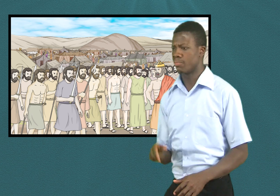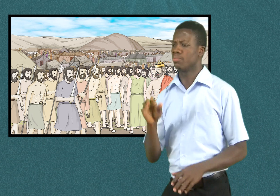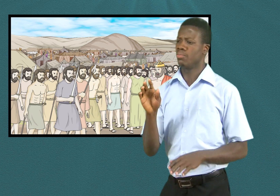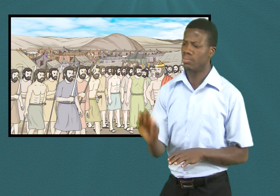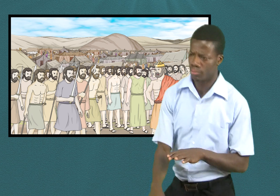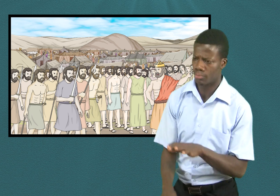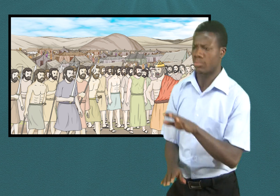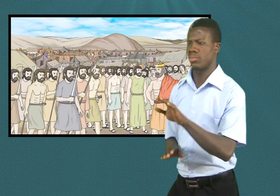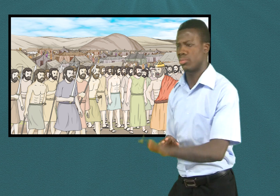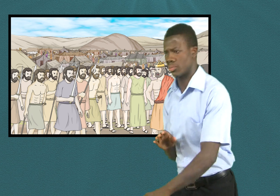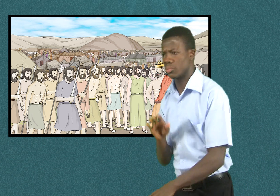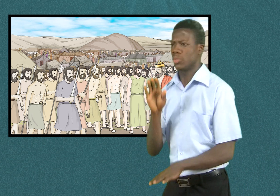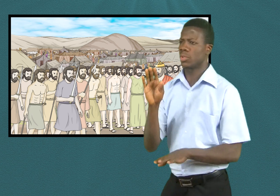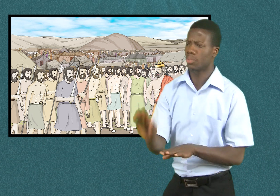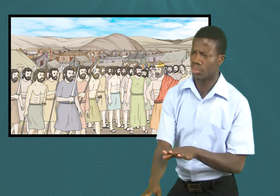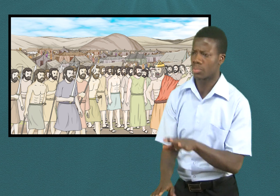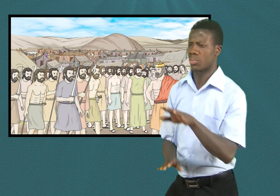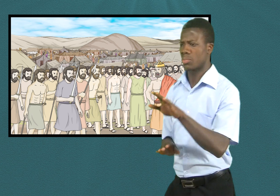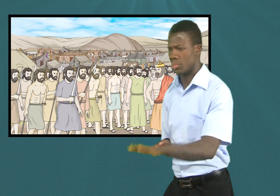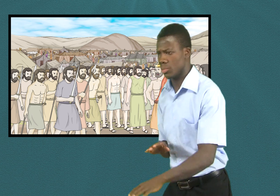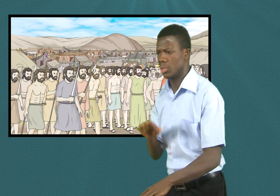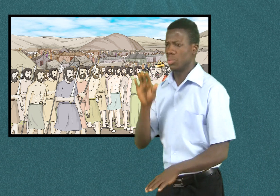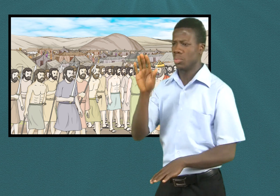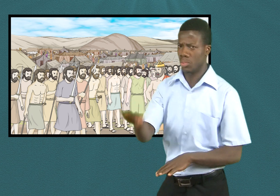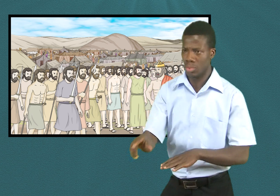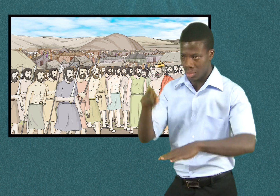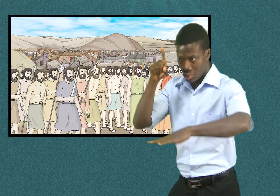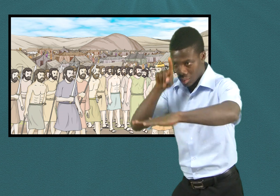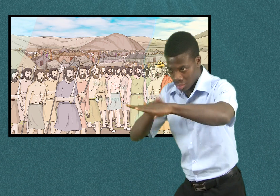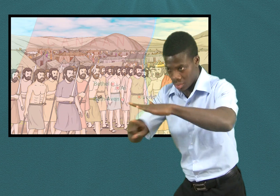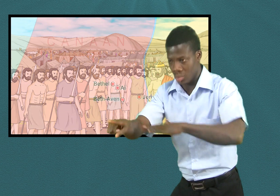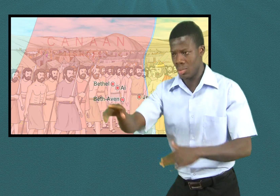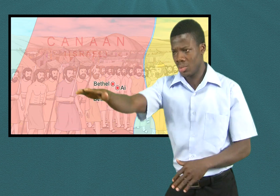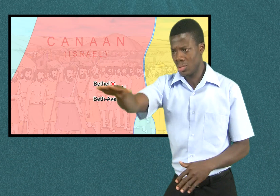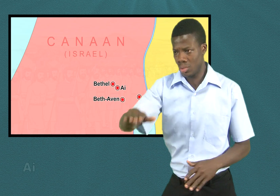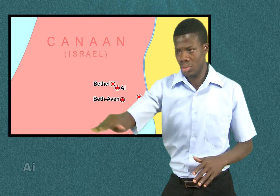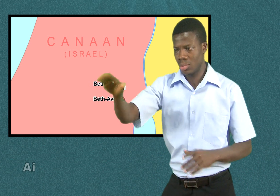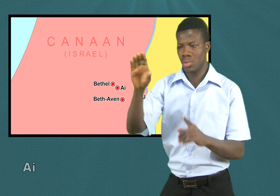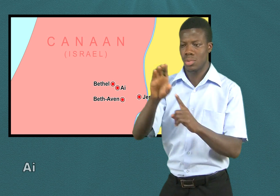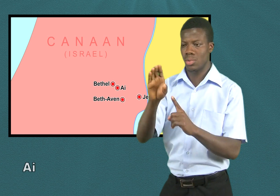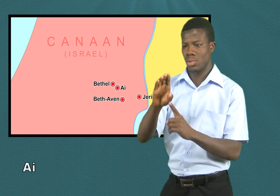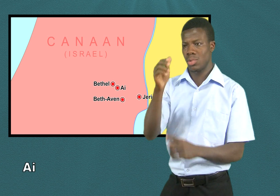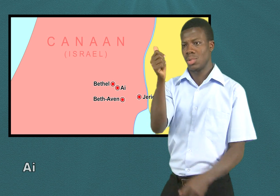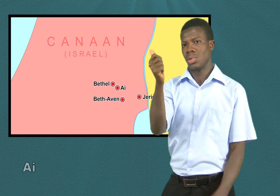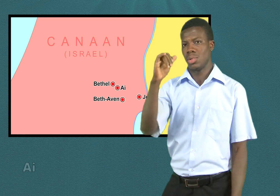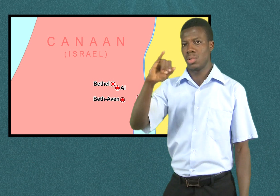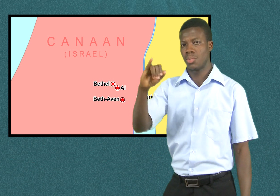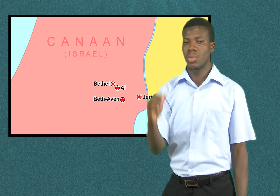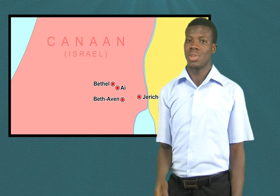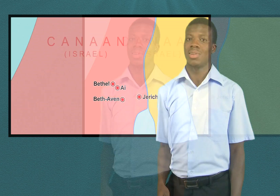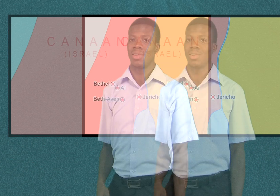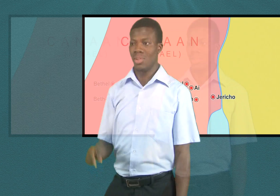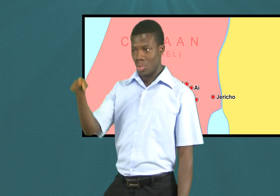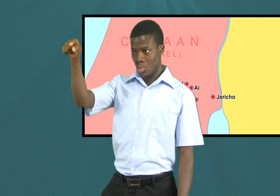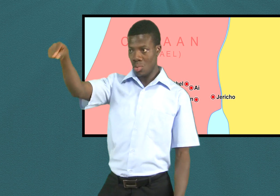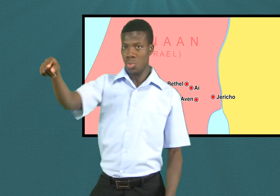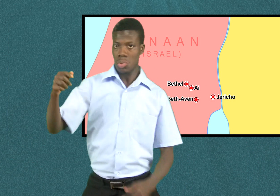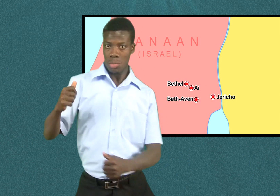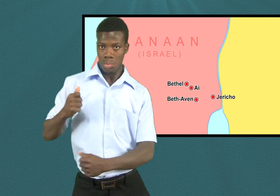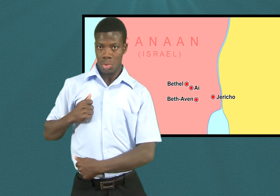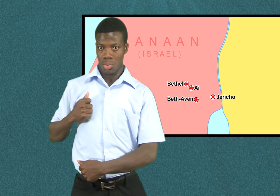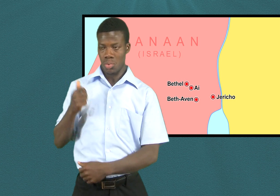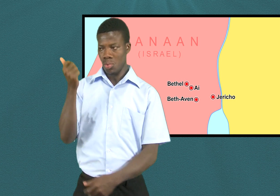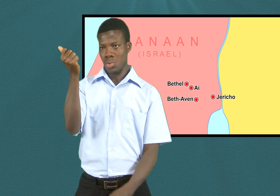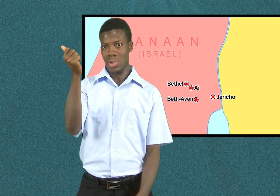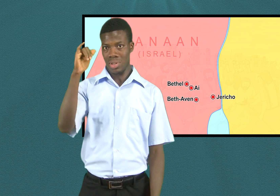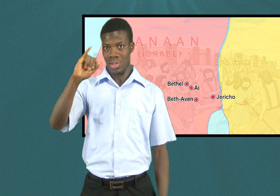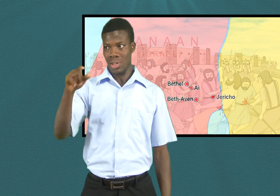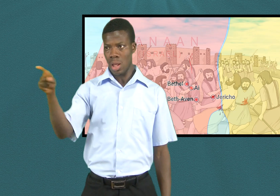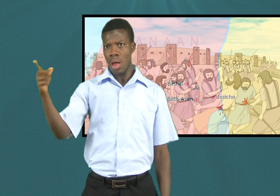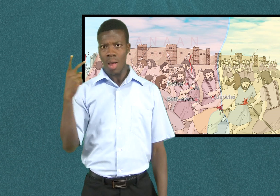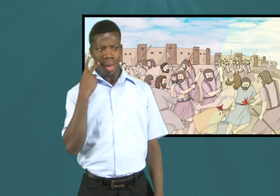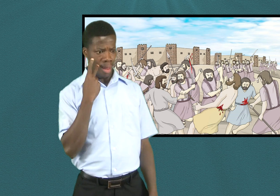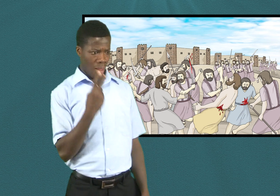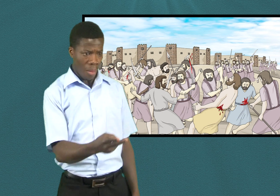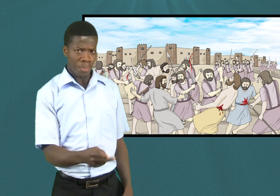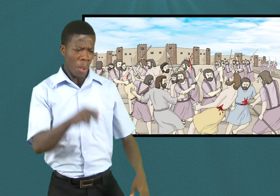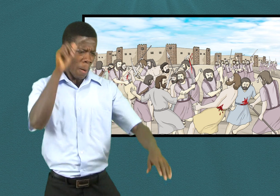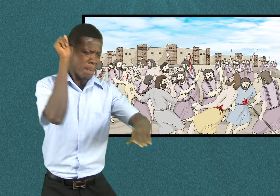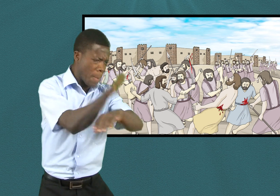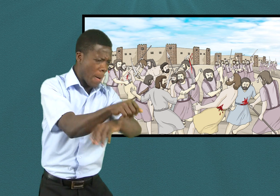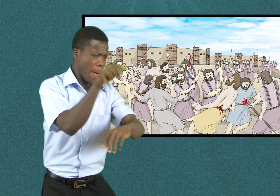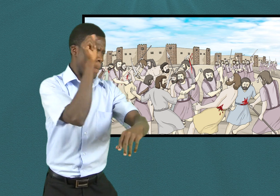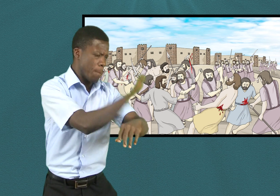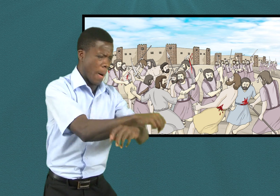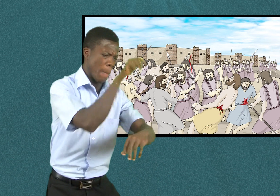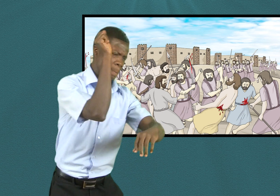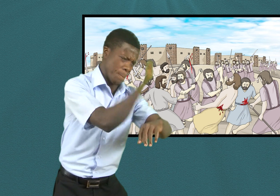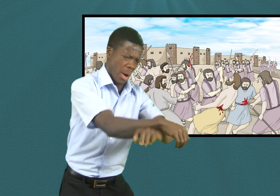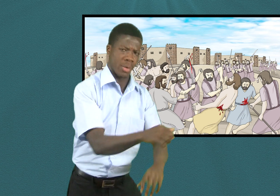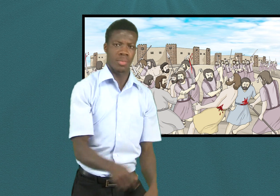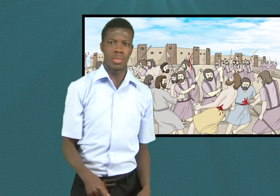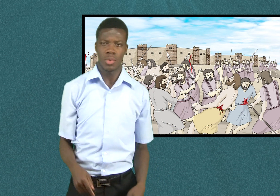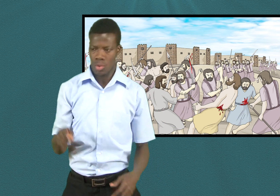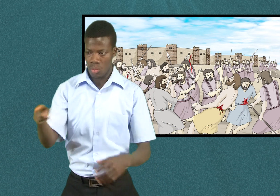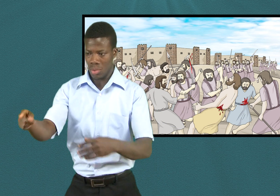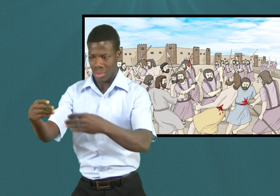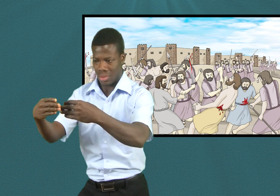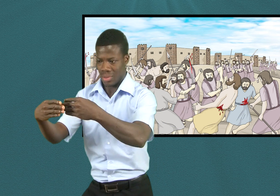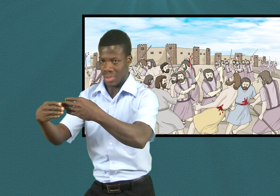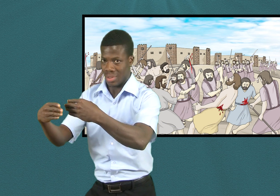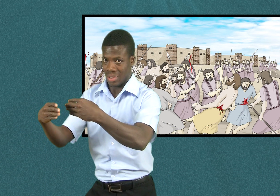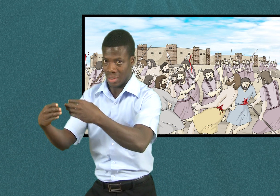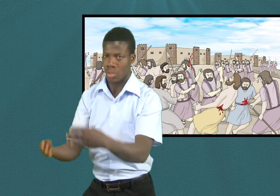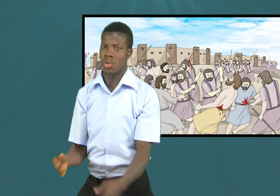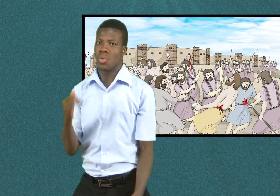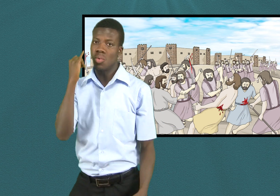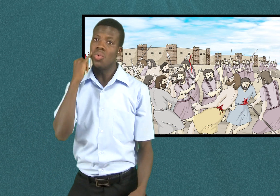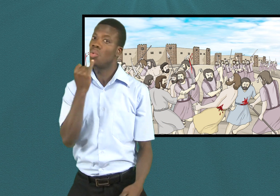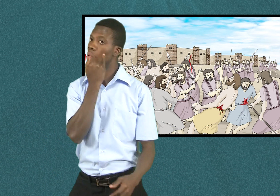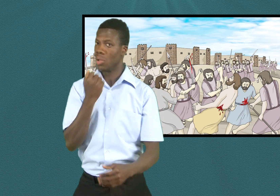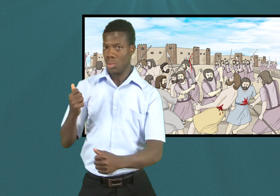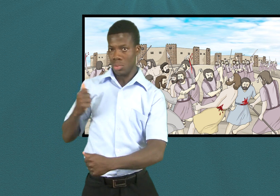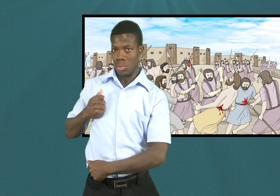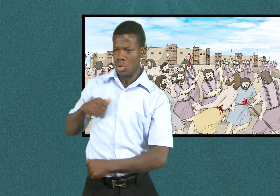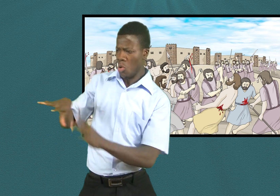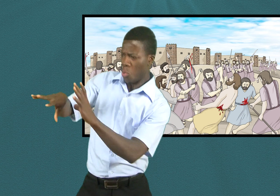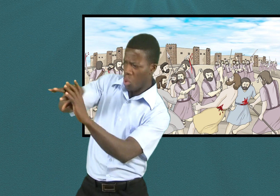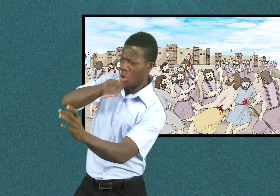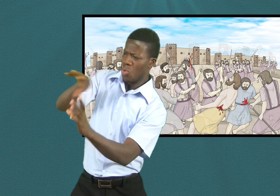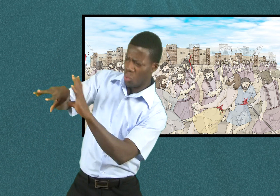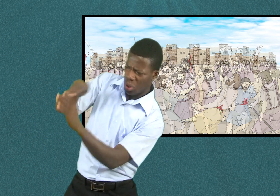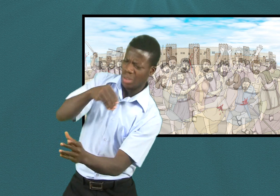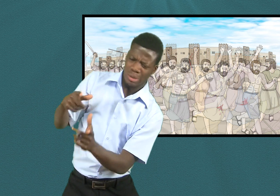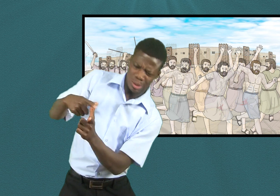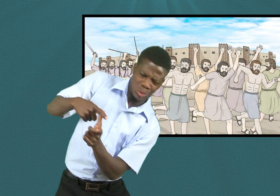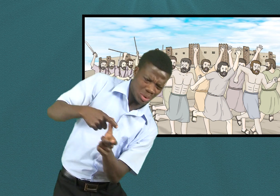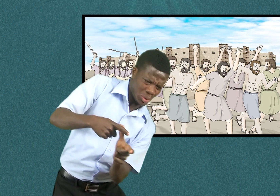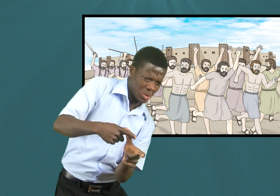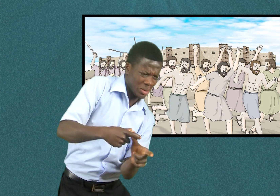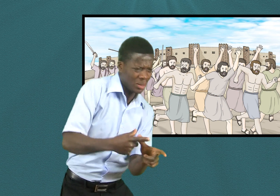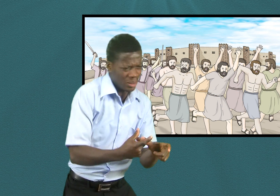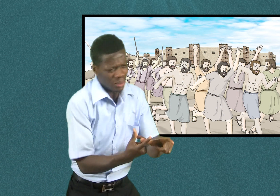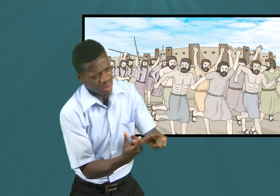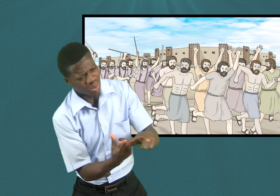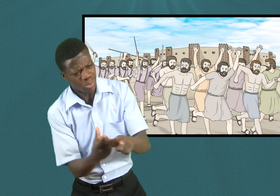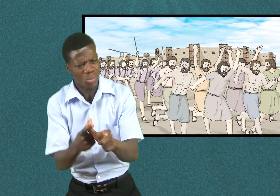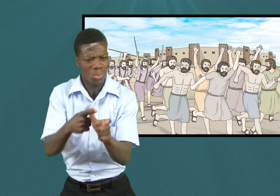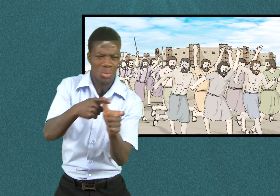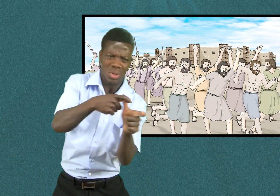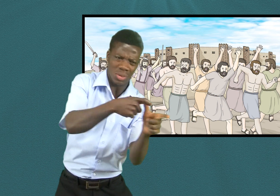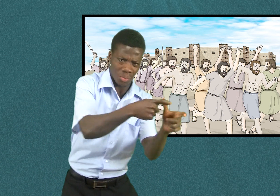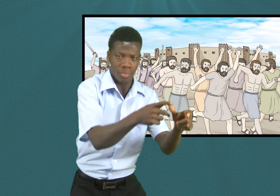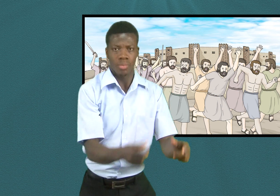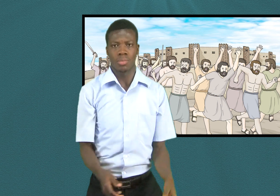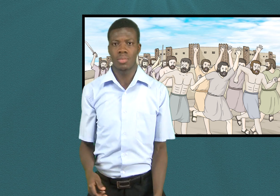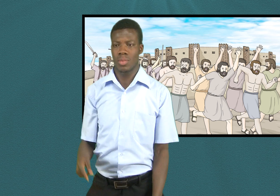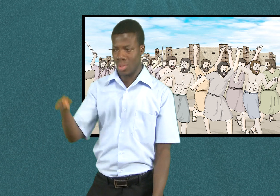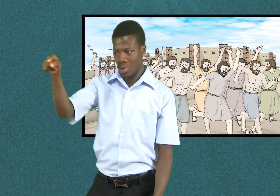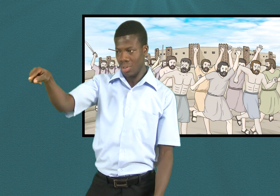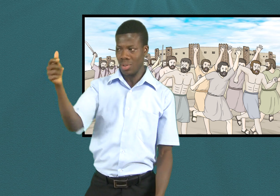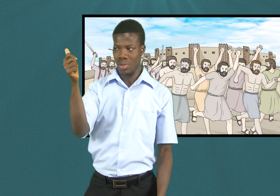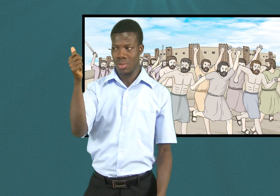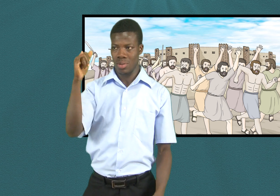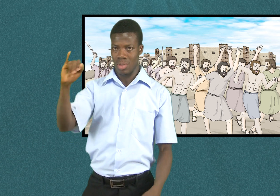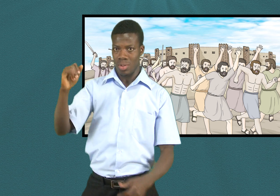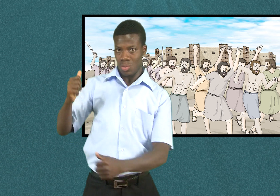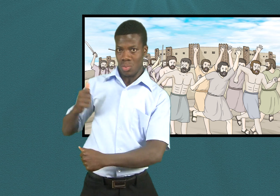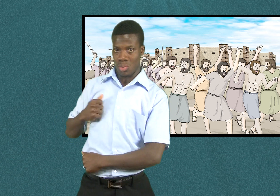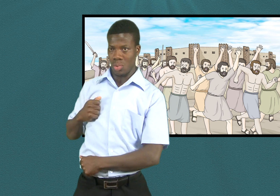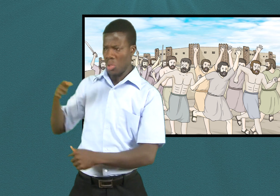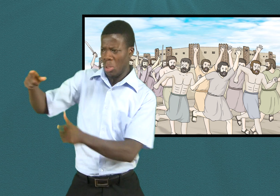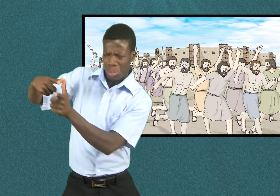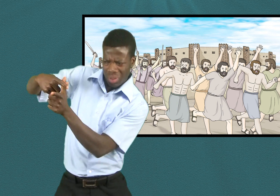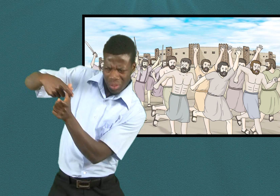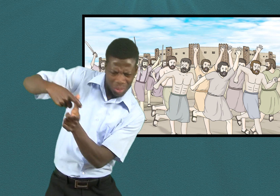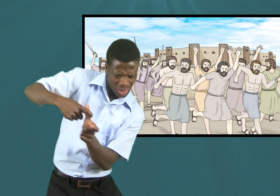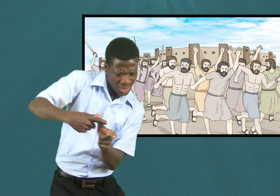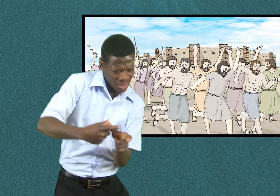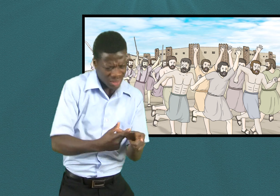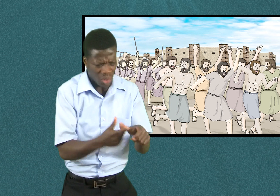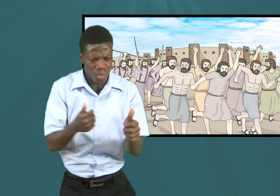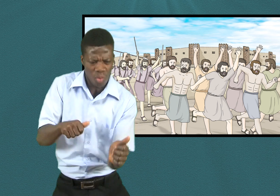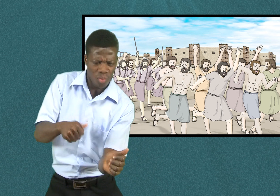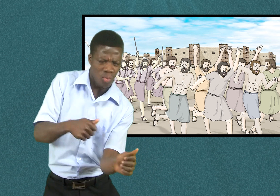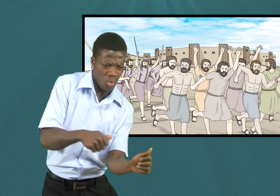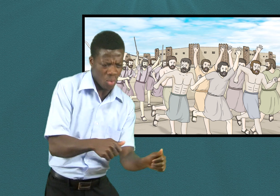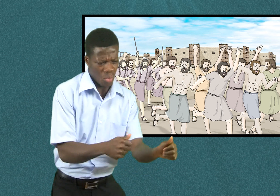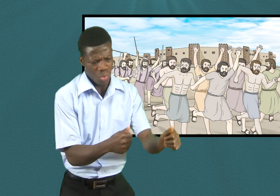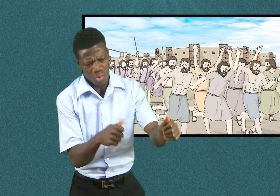So about three thousand men went up, but they fled before the men of Ai.